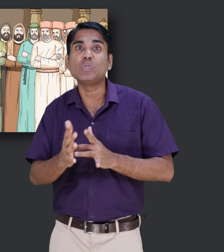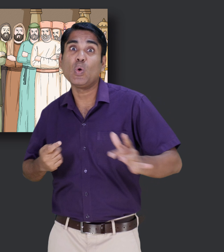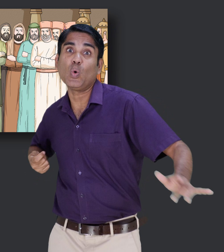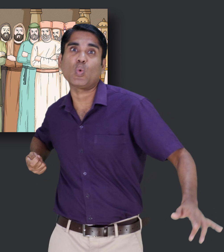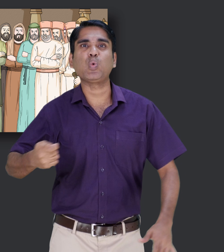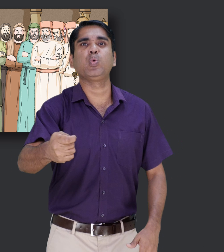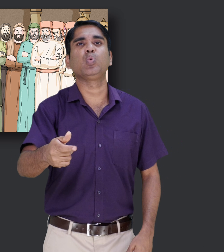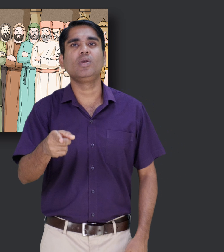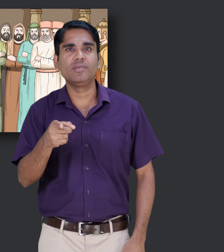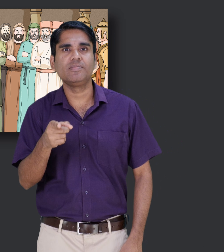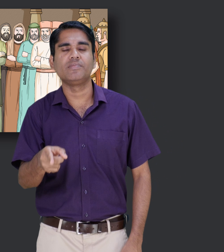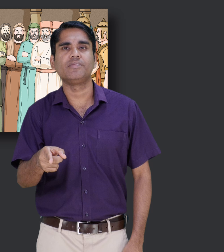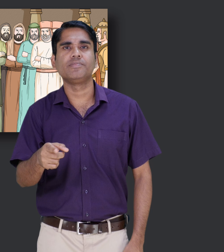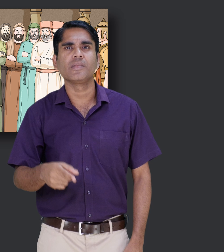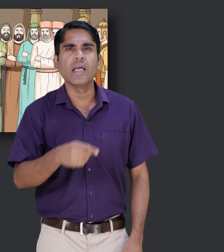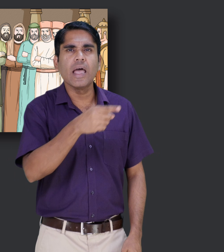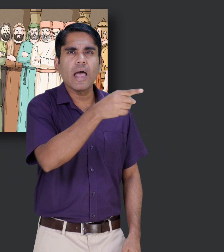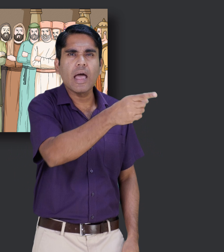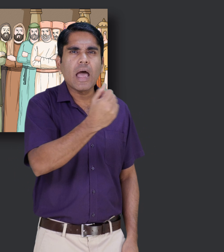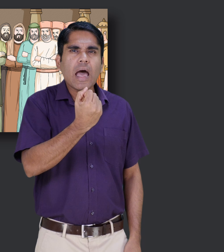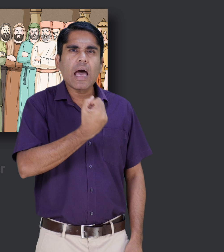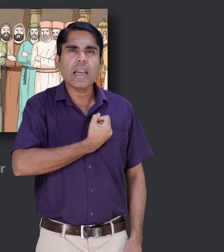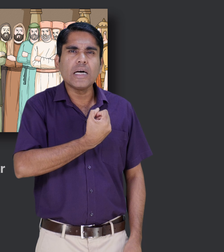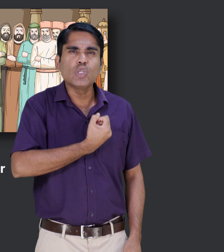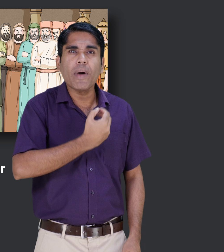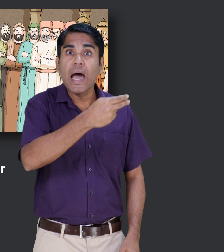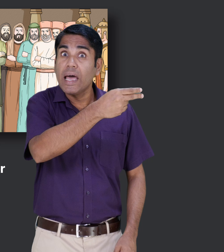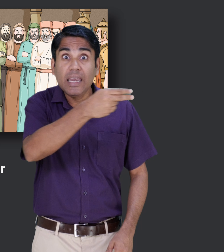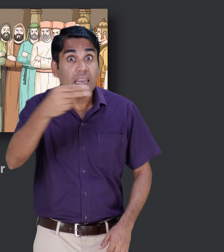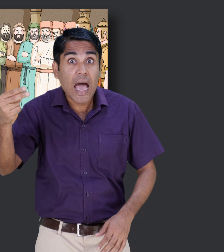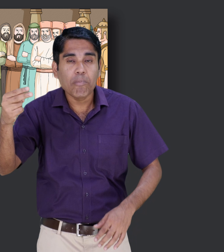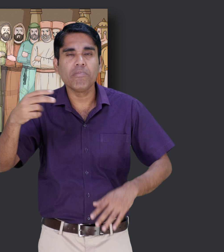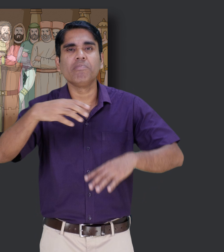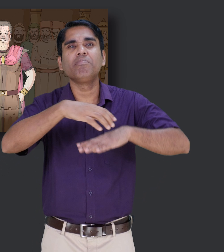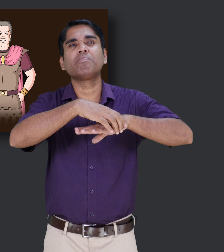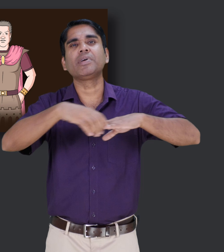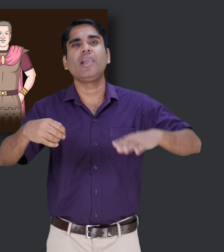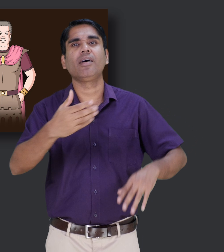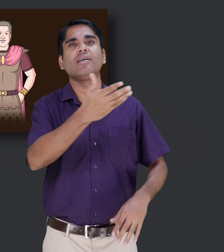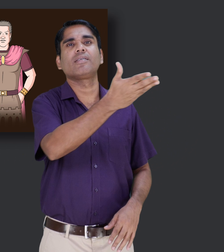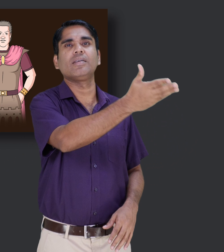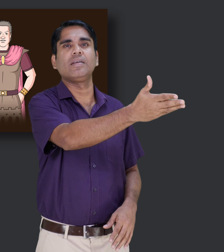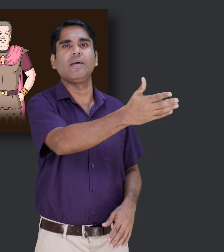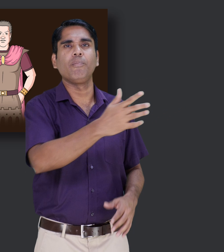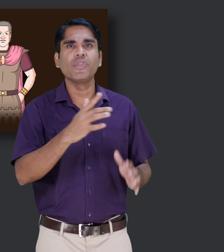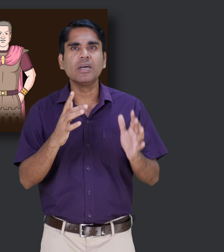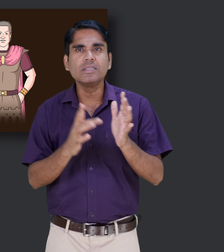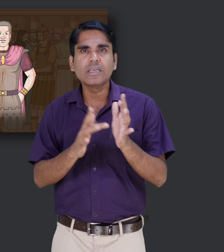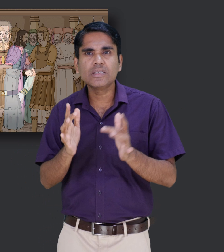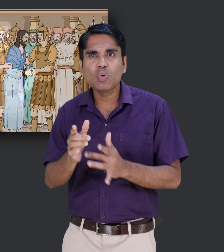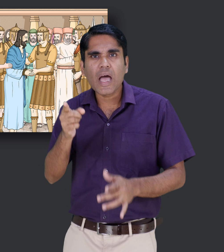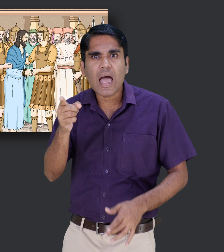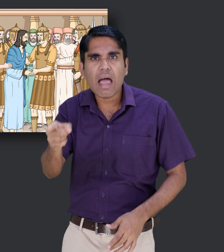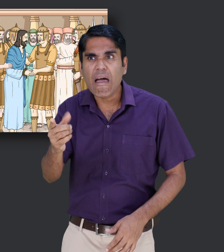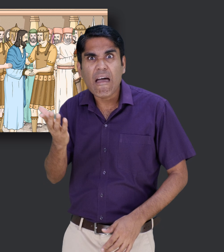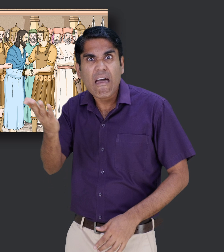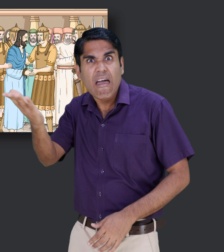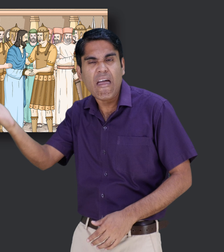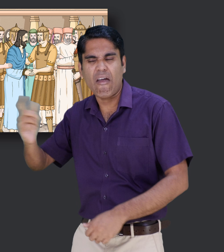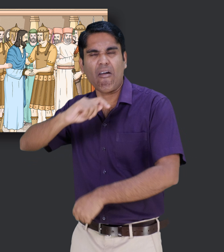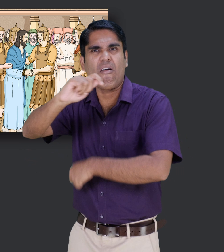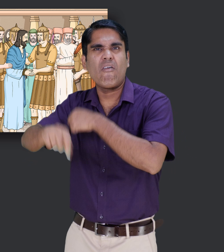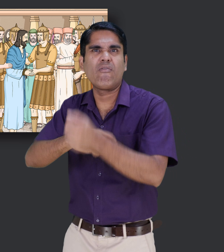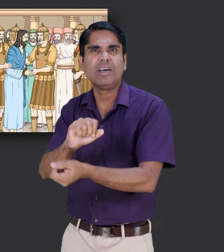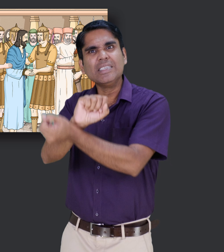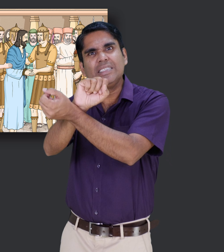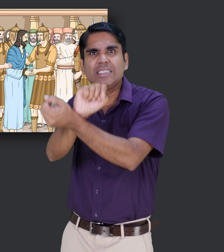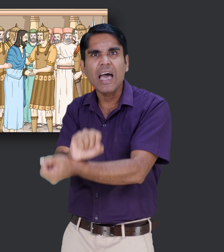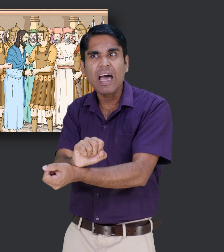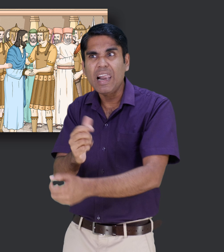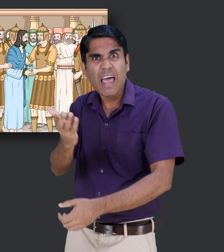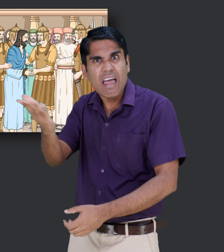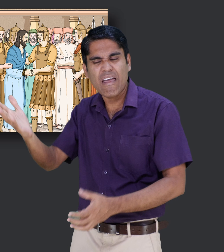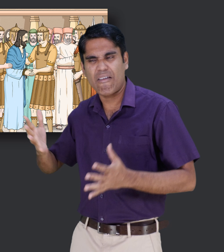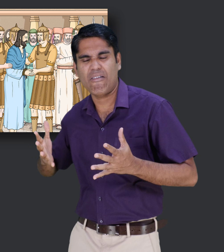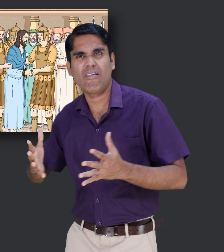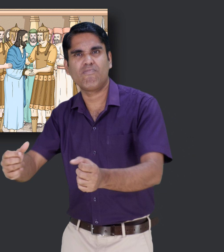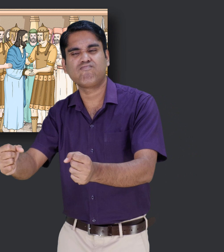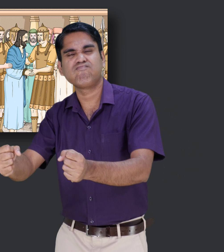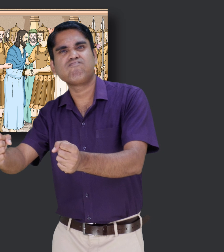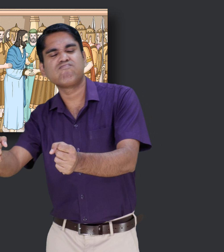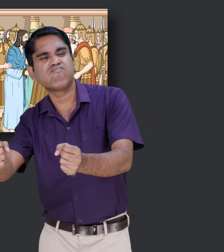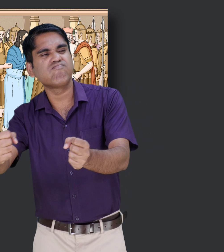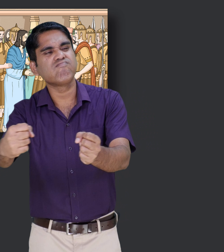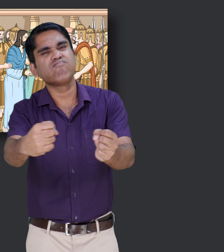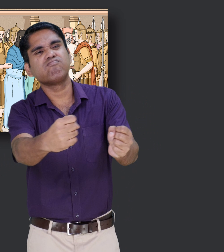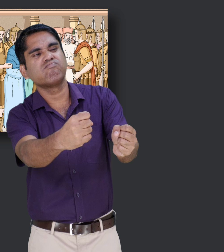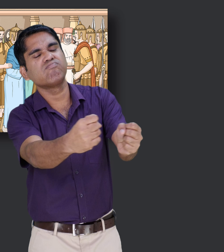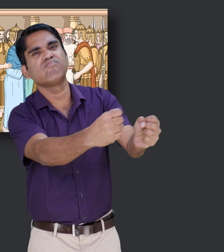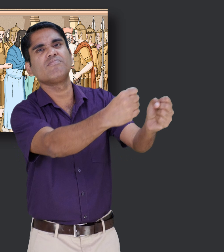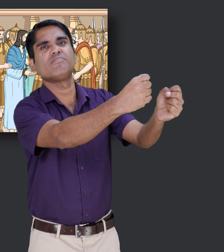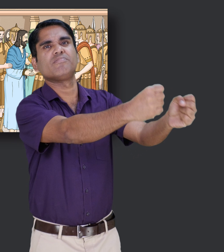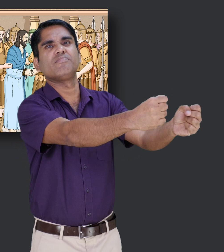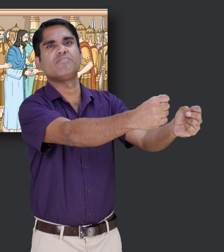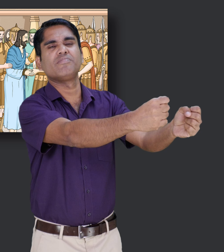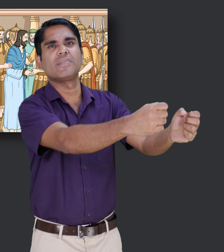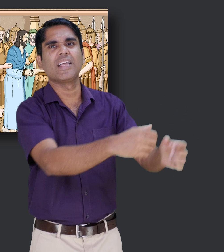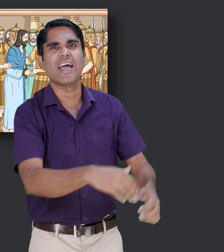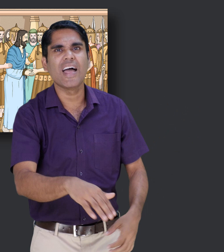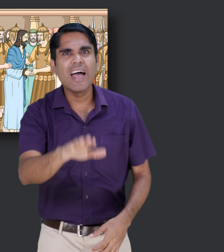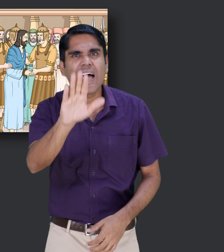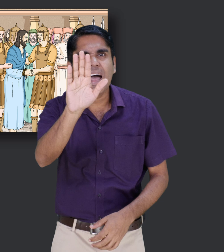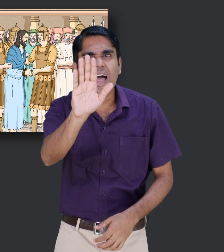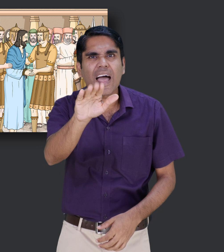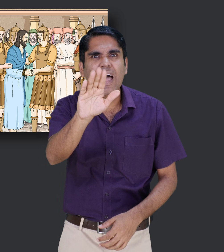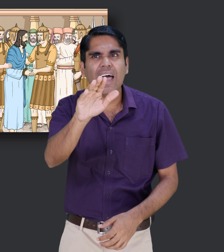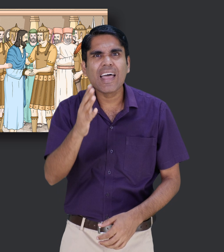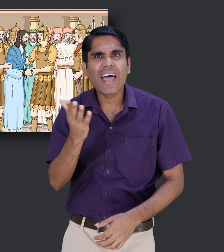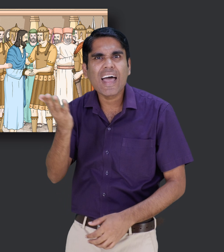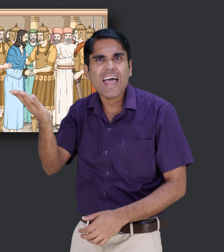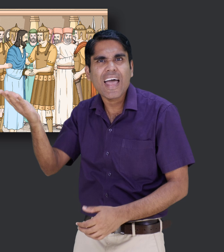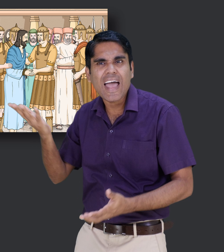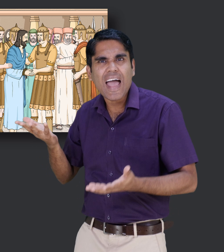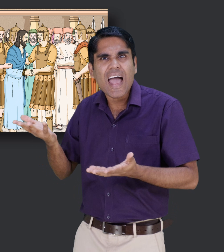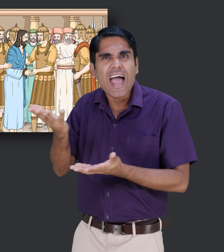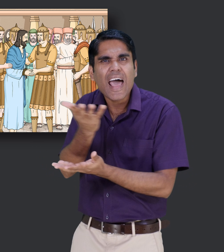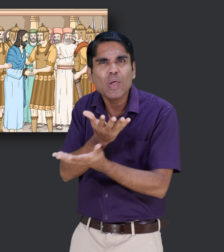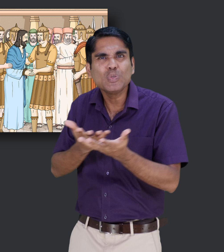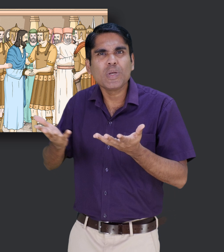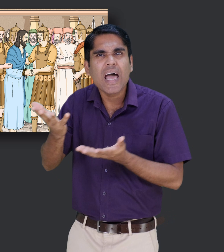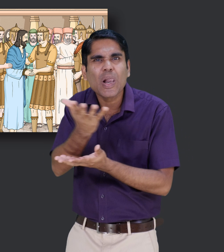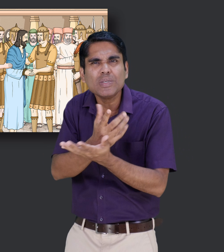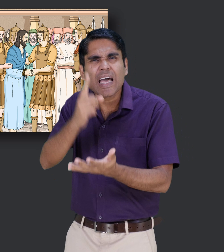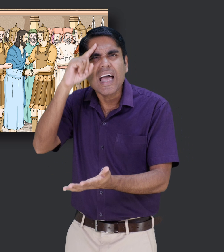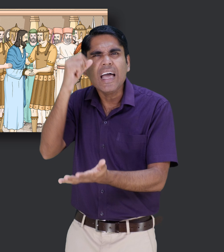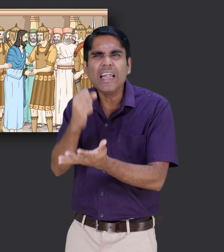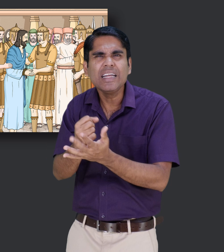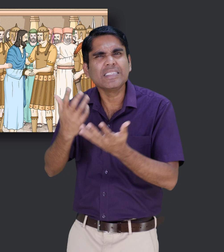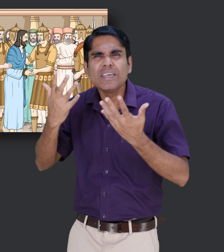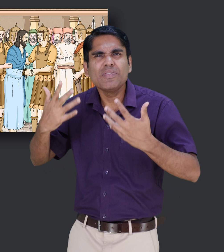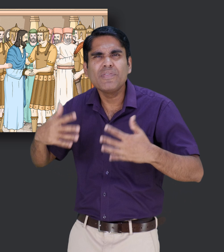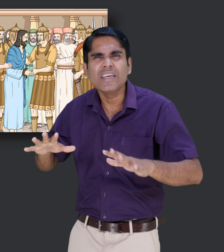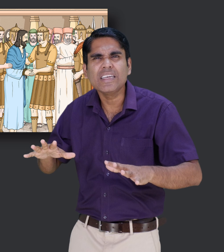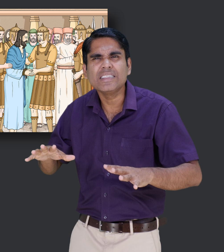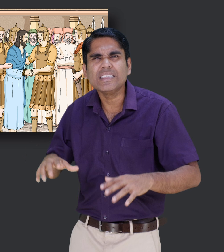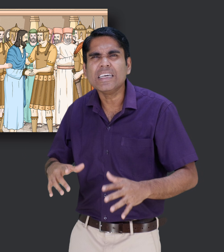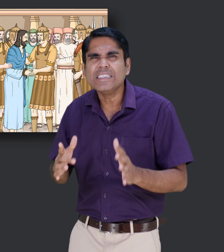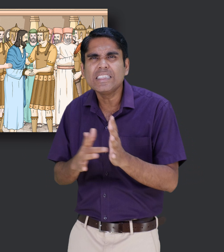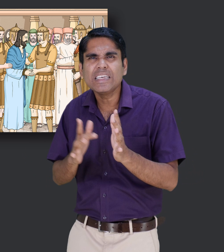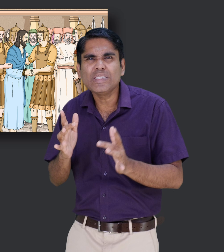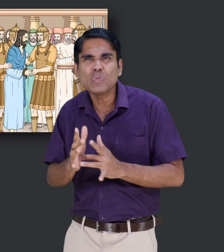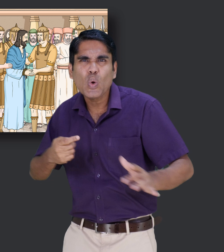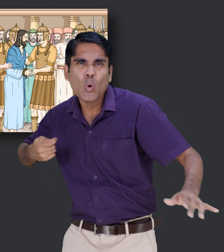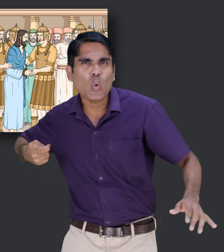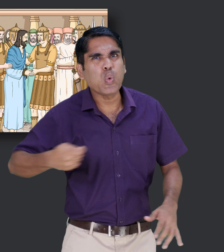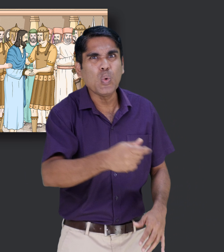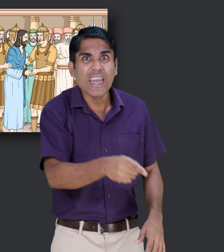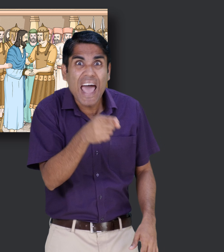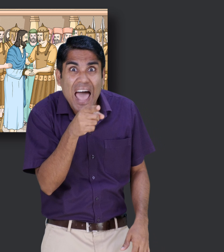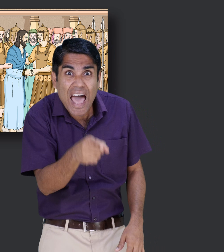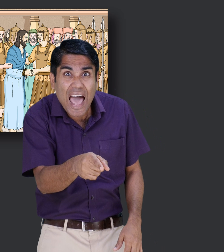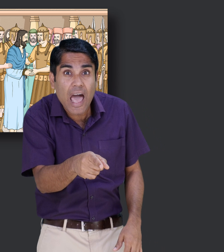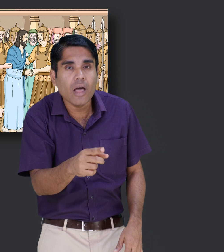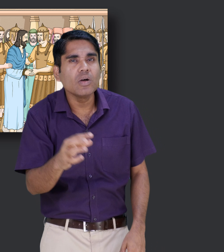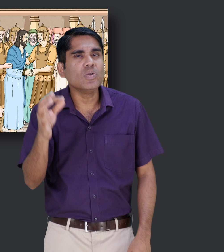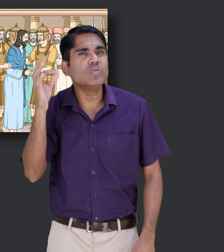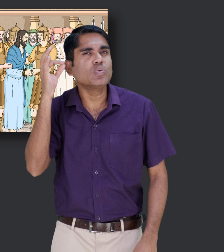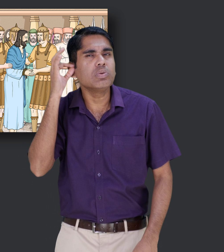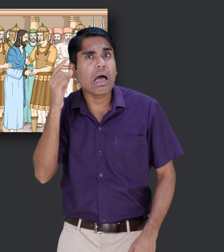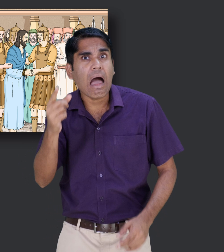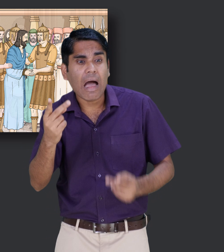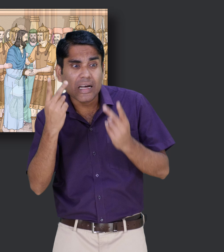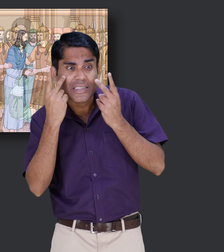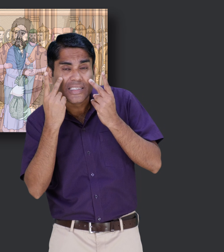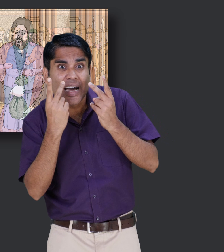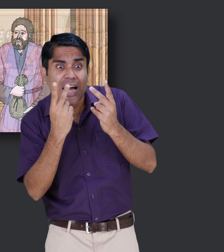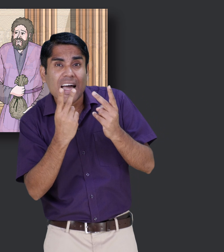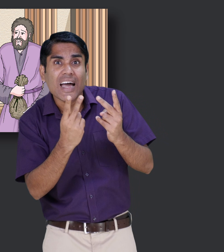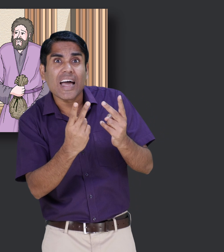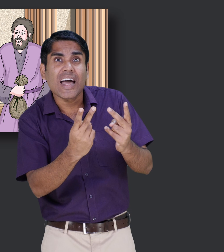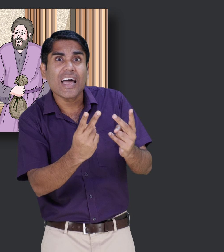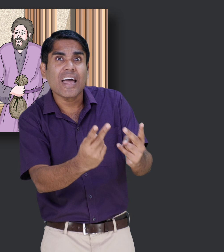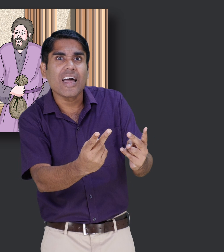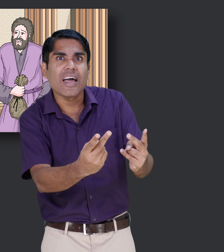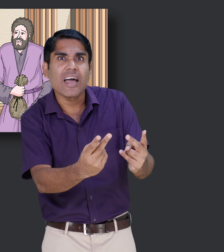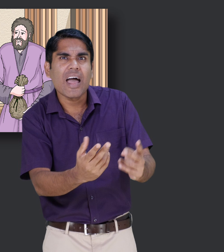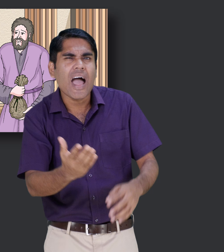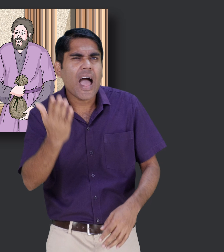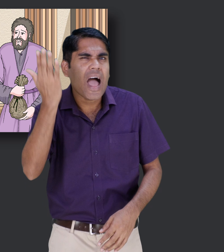They bound Him, led Him away, and handed Him over to Pilate the governor.